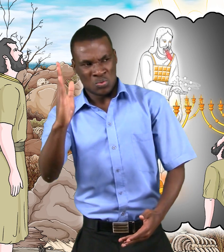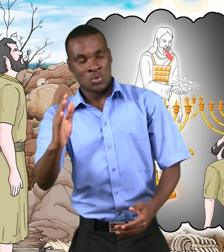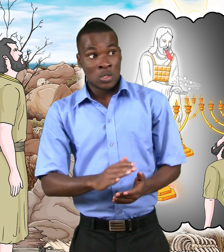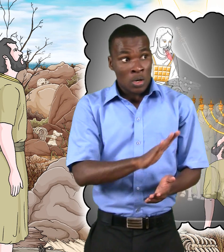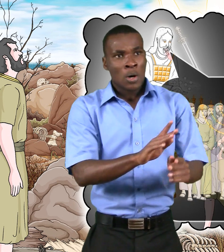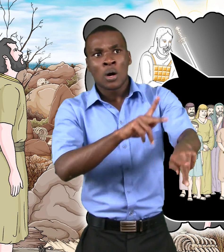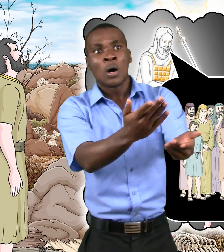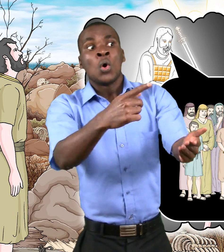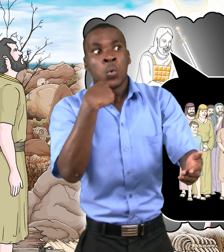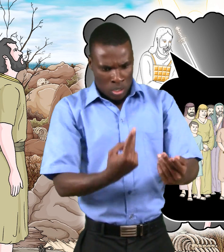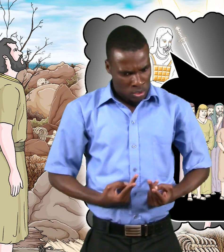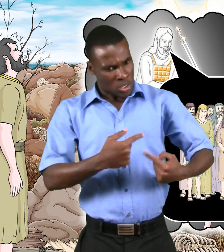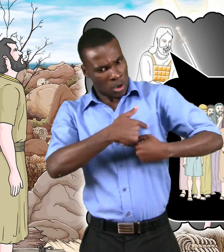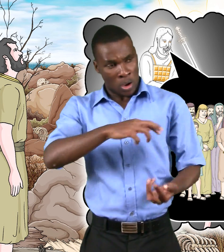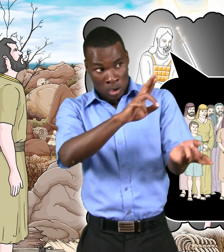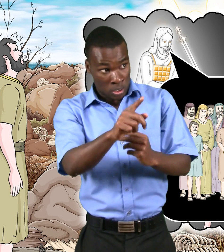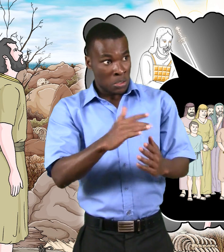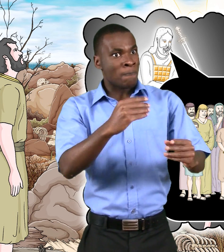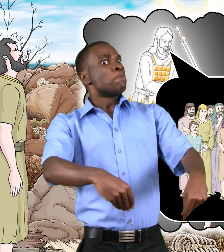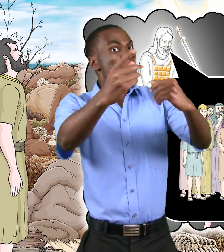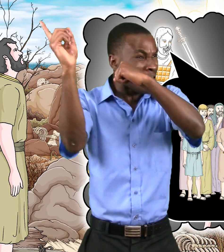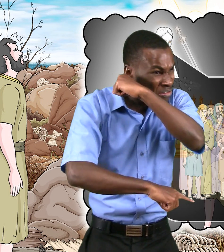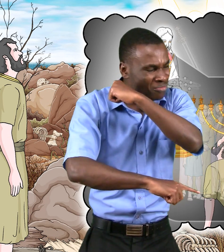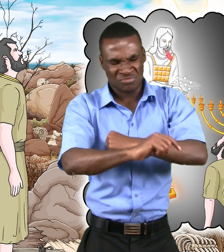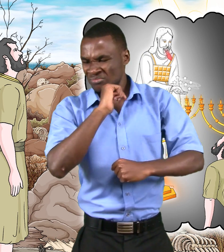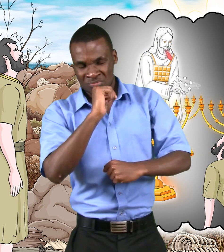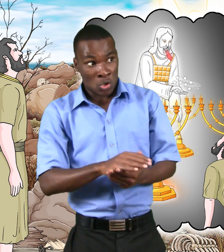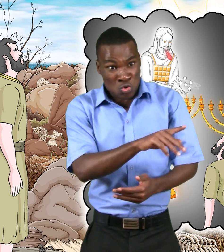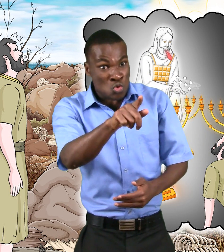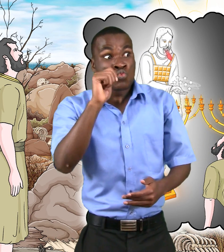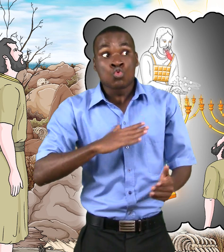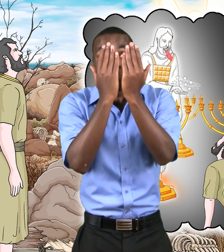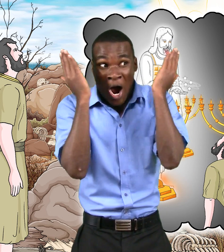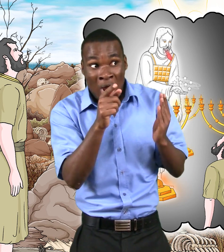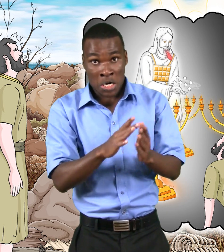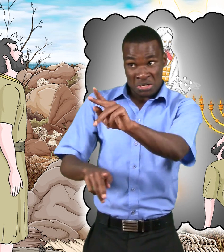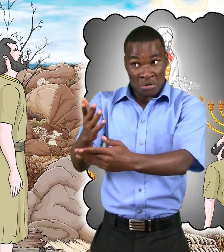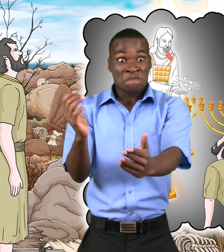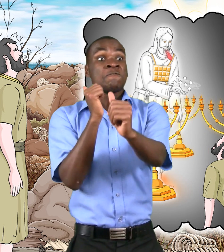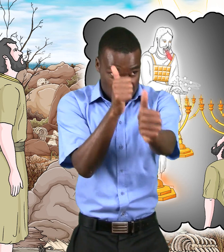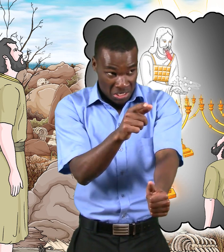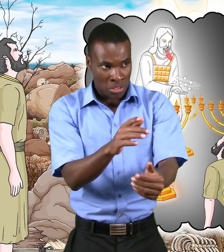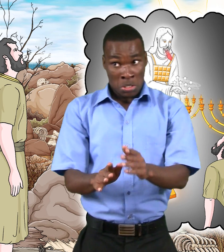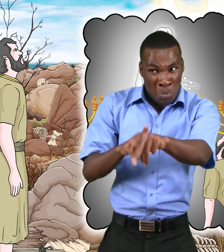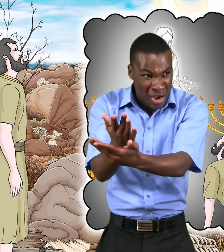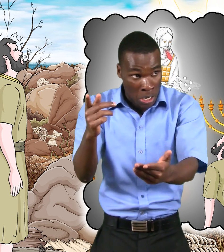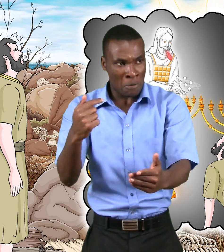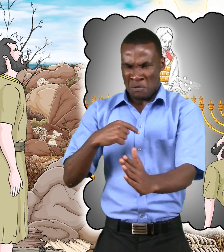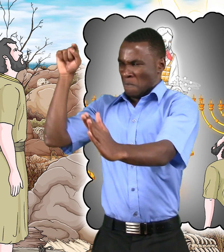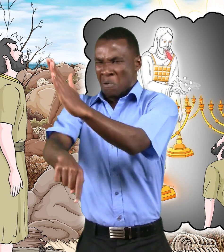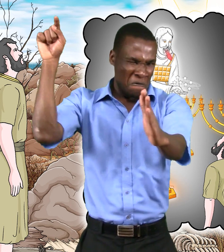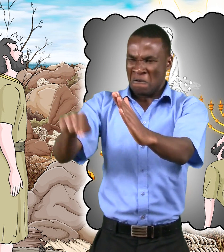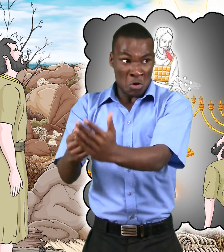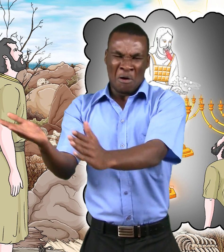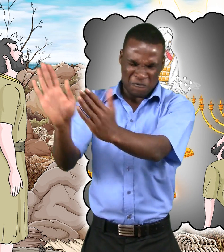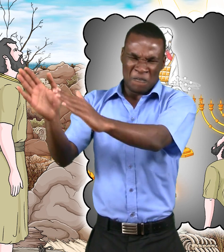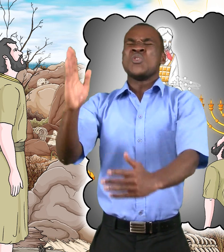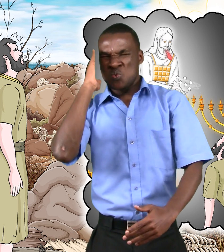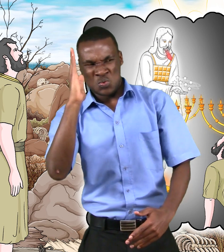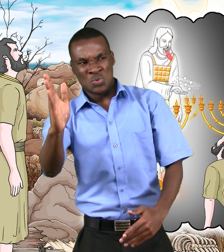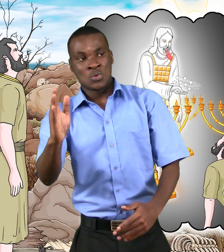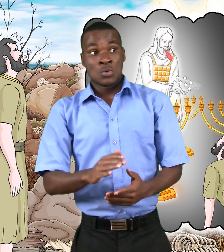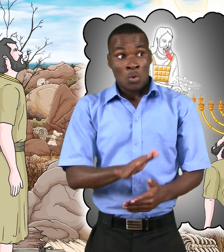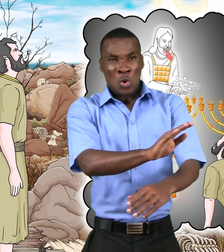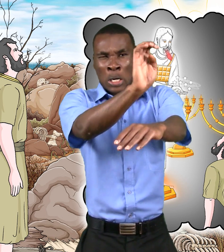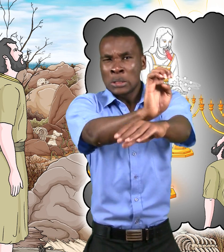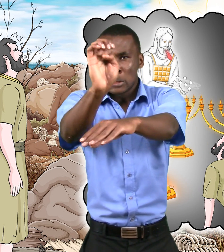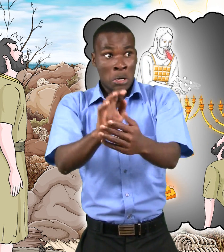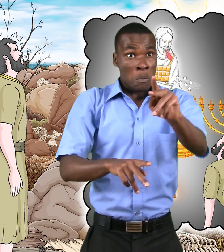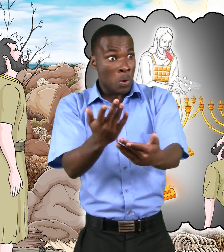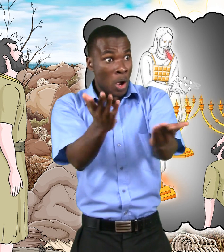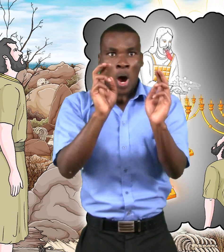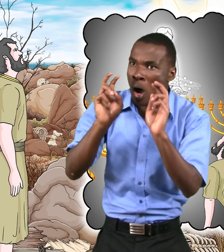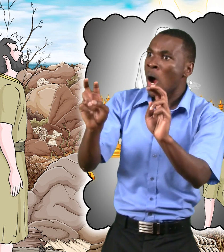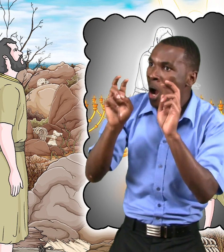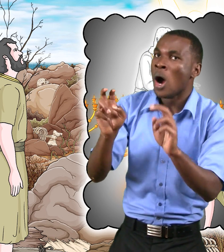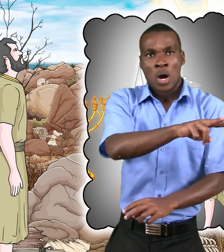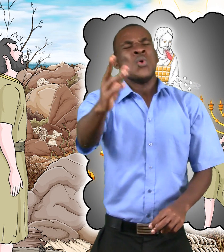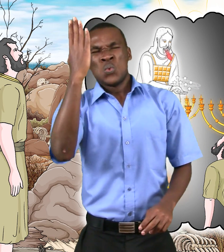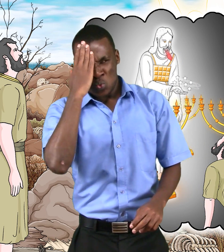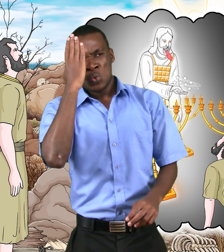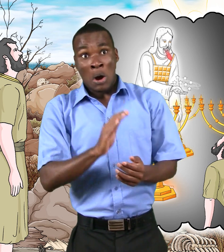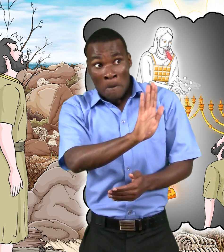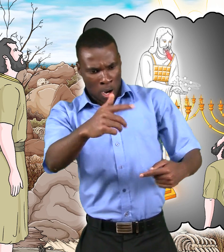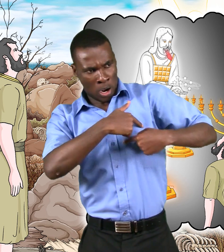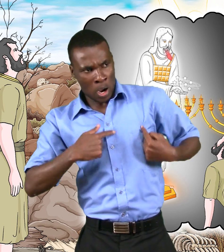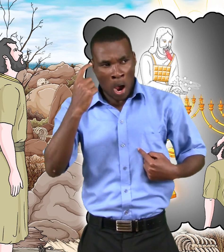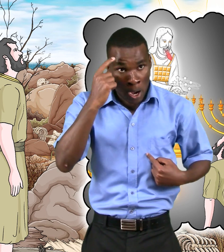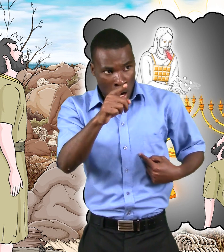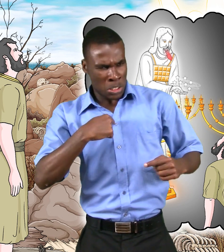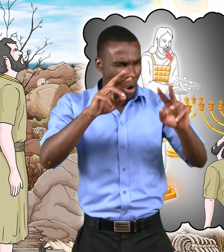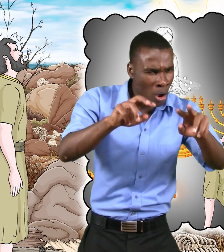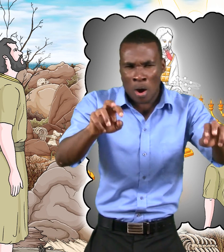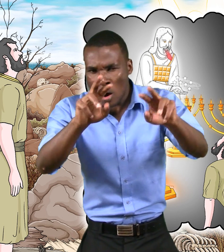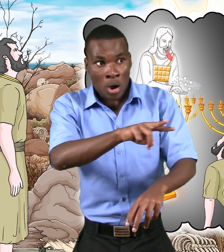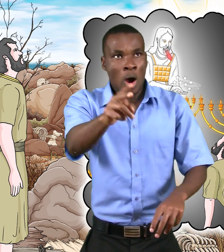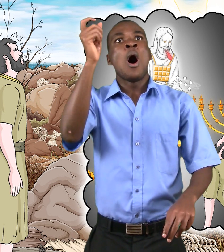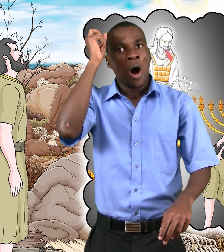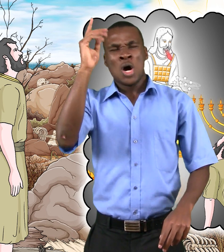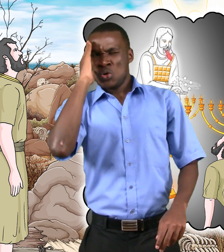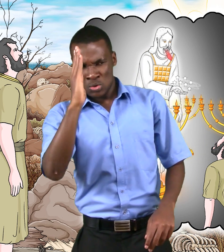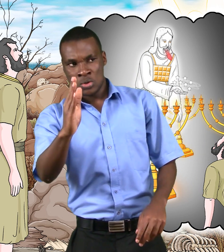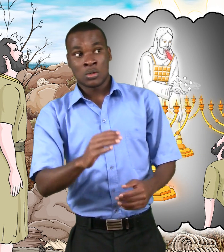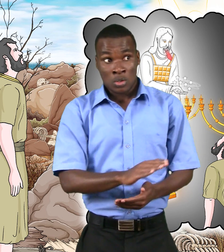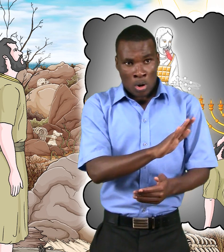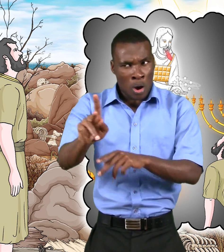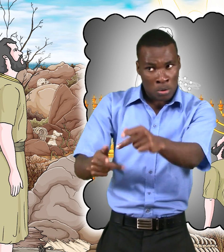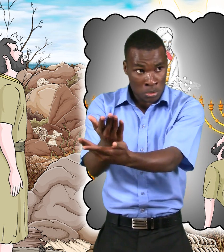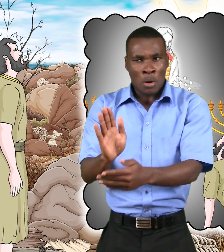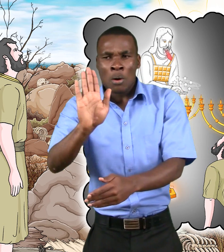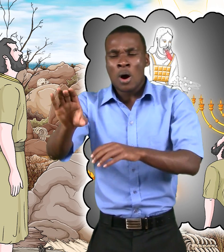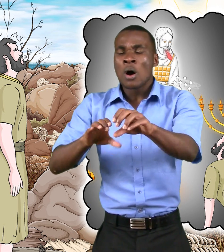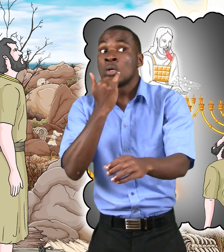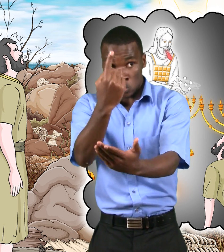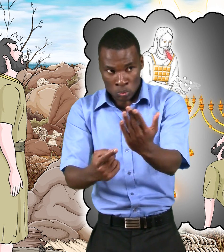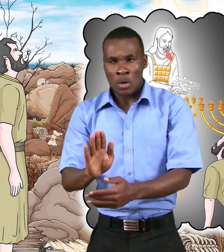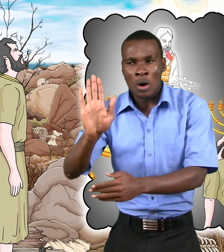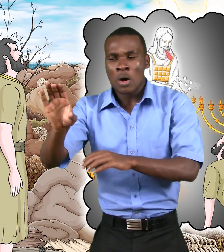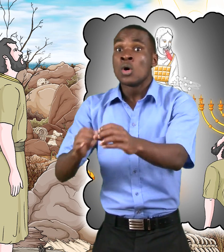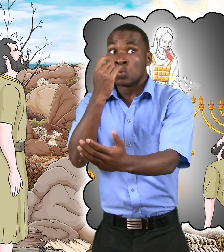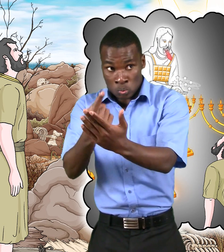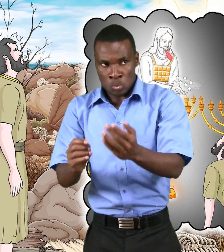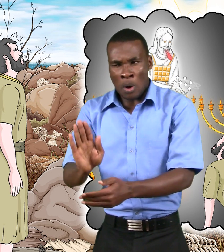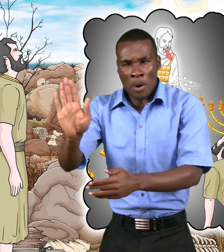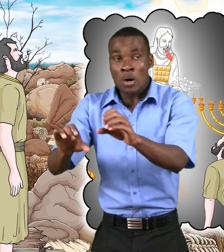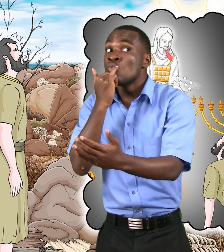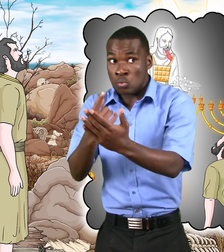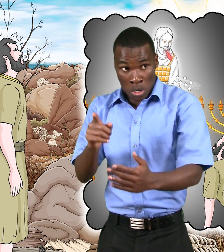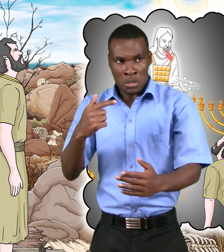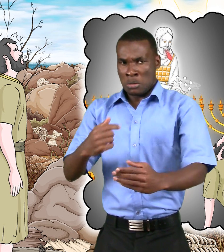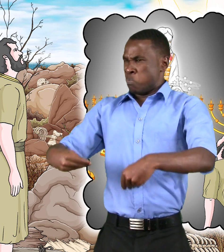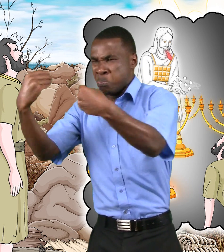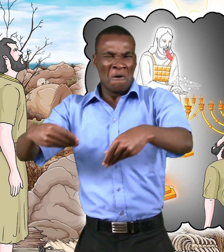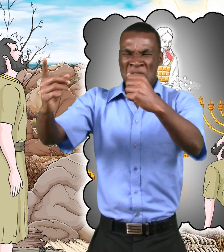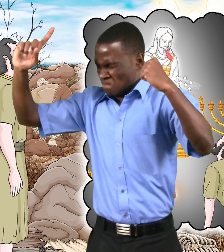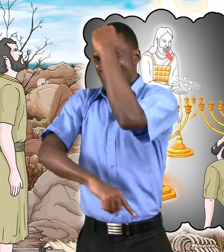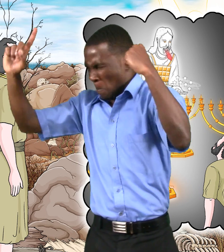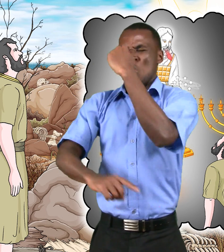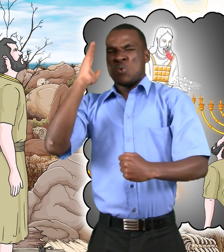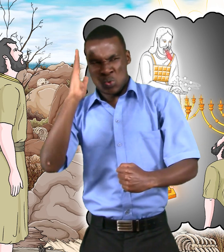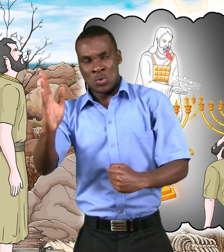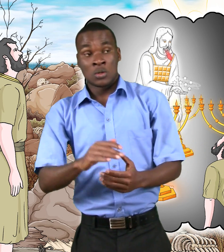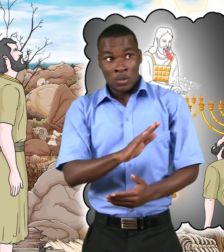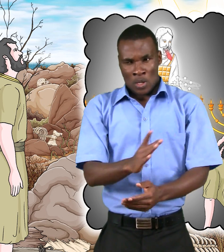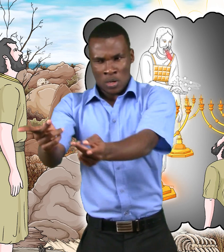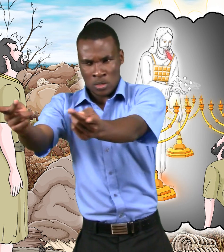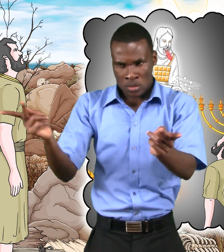Then I will strike her children dead, and all the churches will know that I am the One who searches minds and hearts, and I will repay each of you according to your deeds.